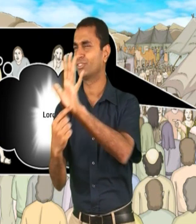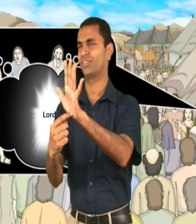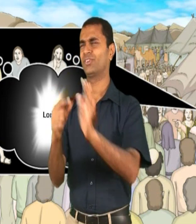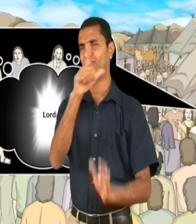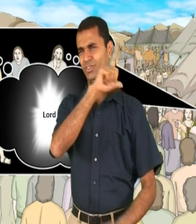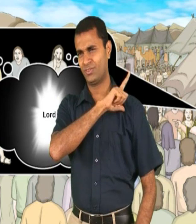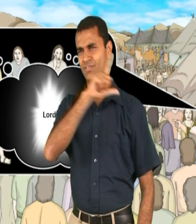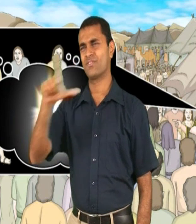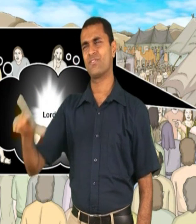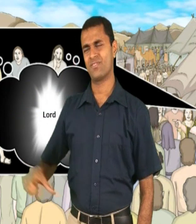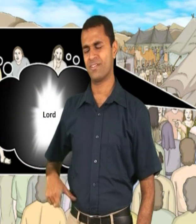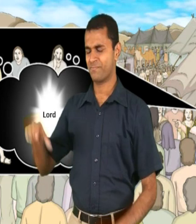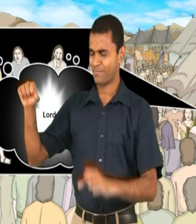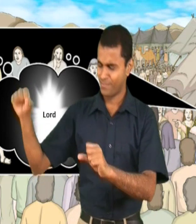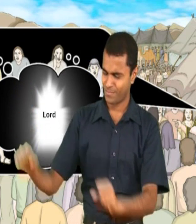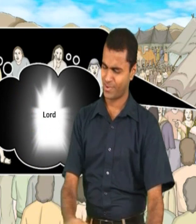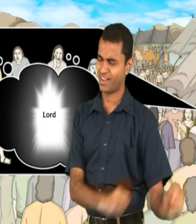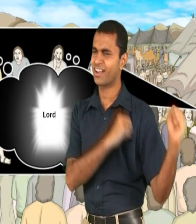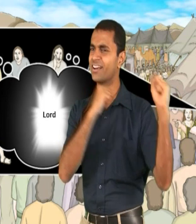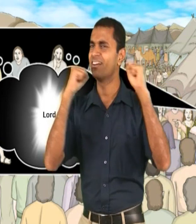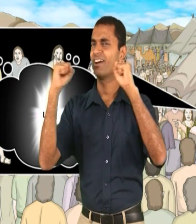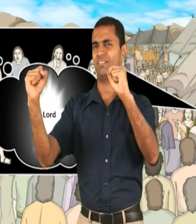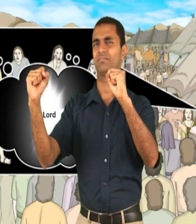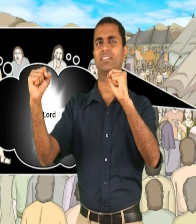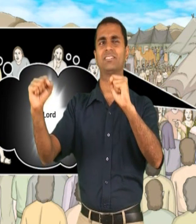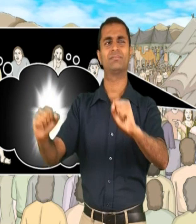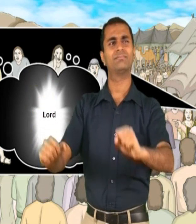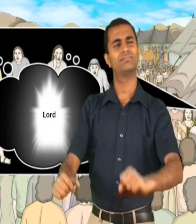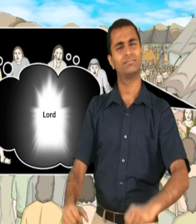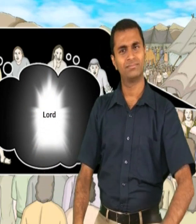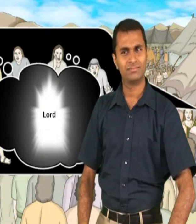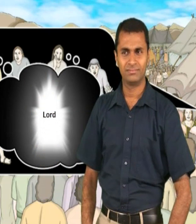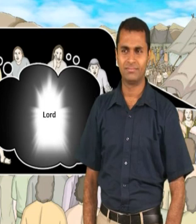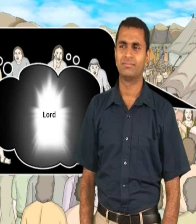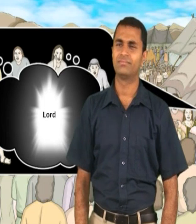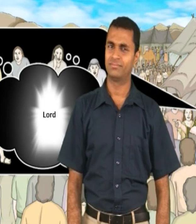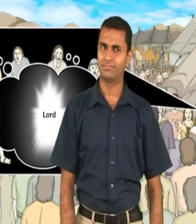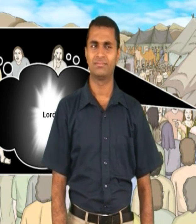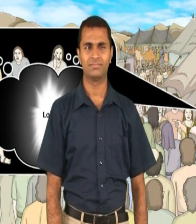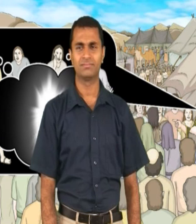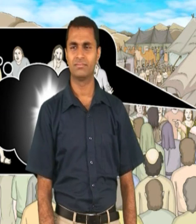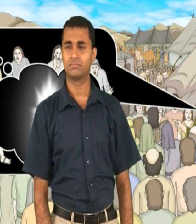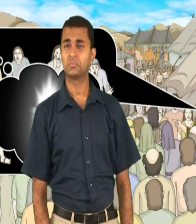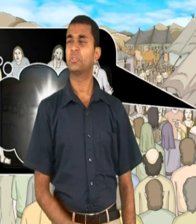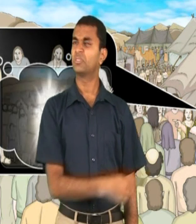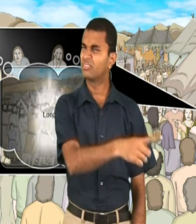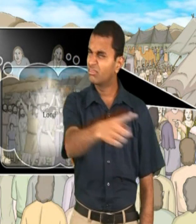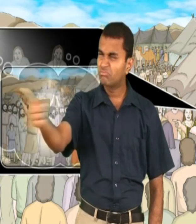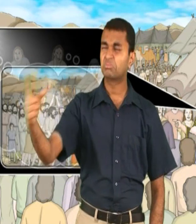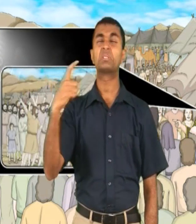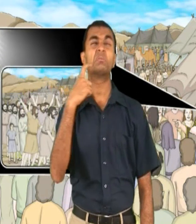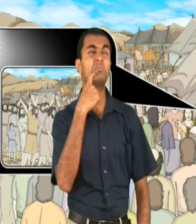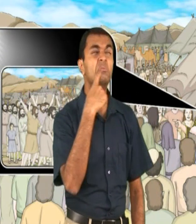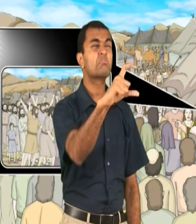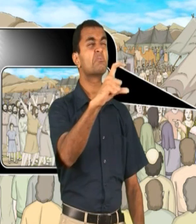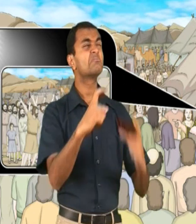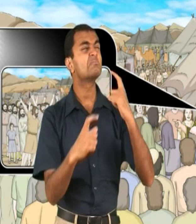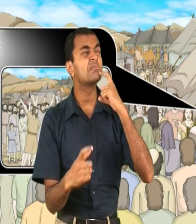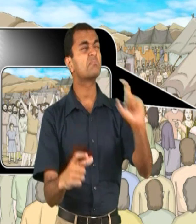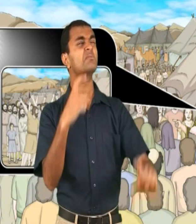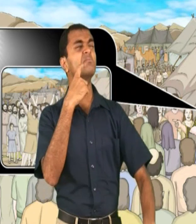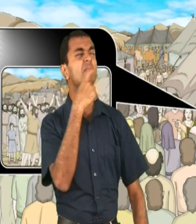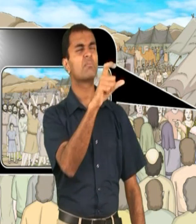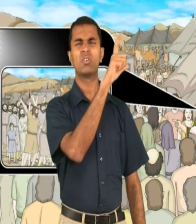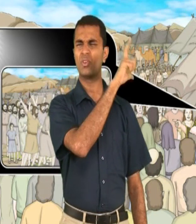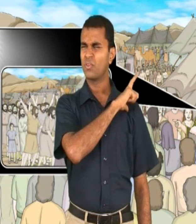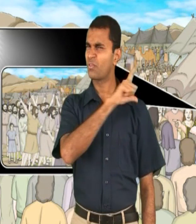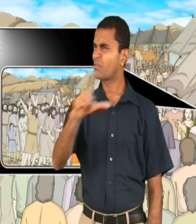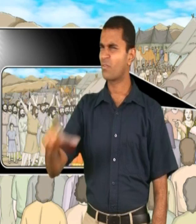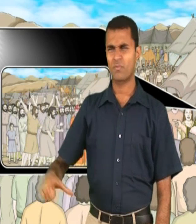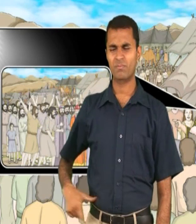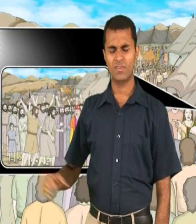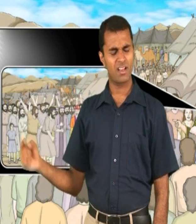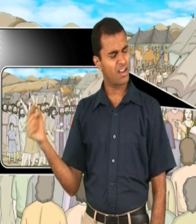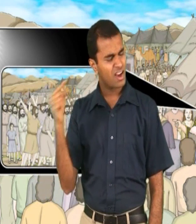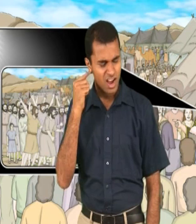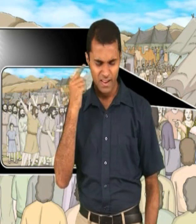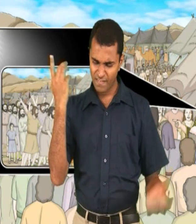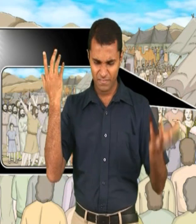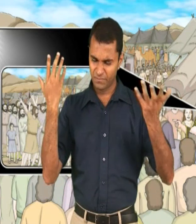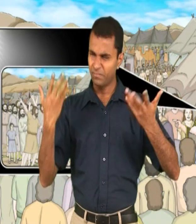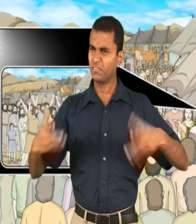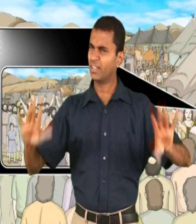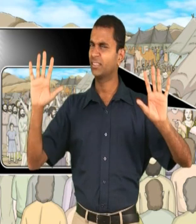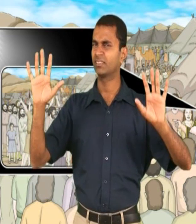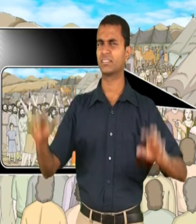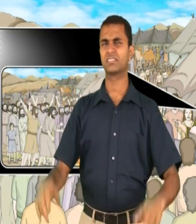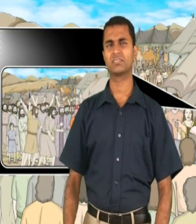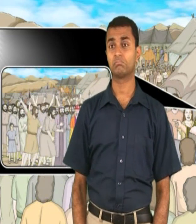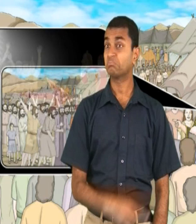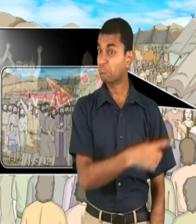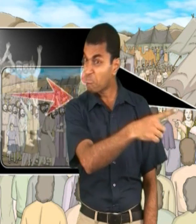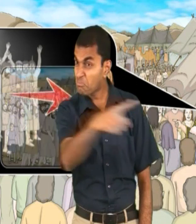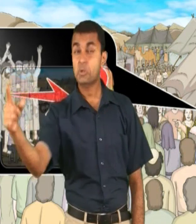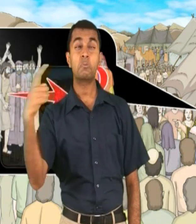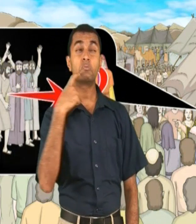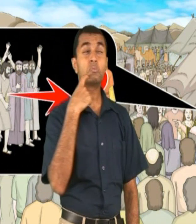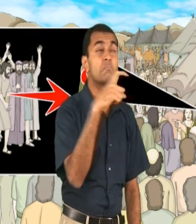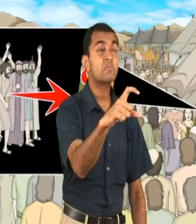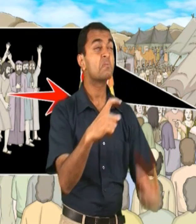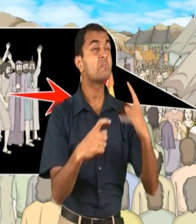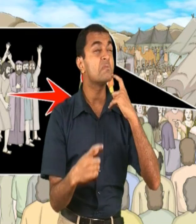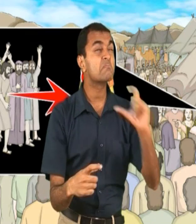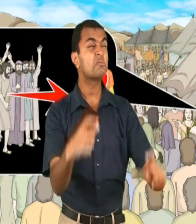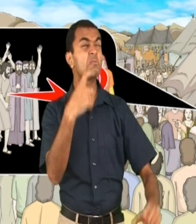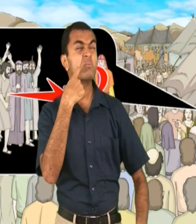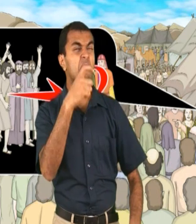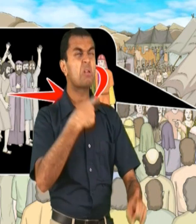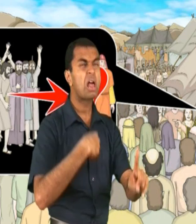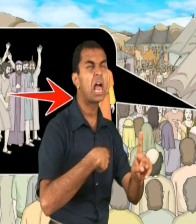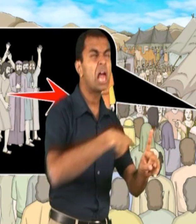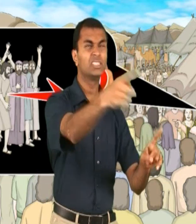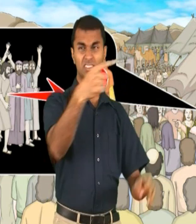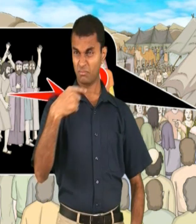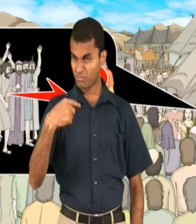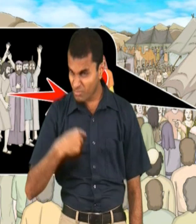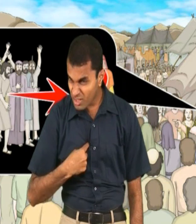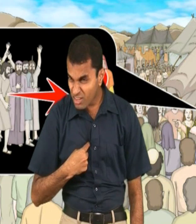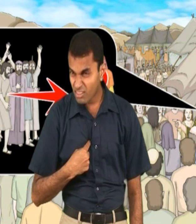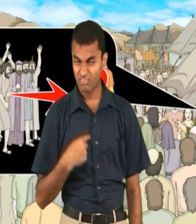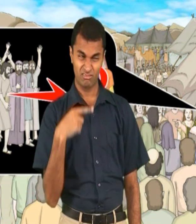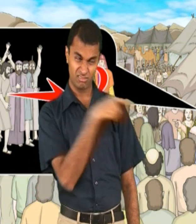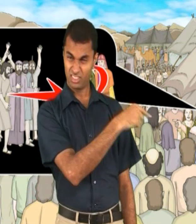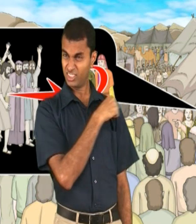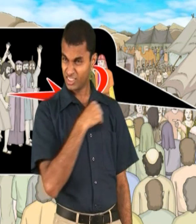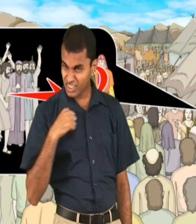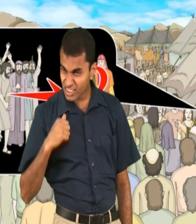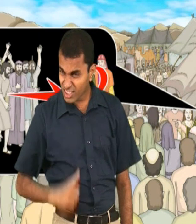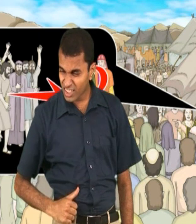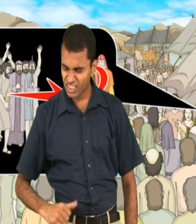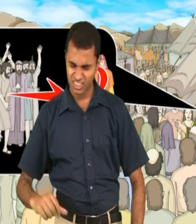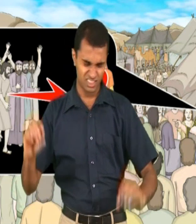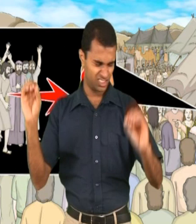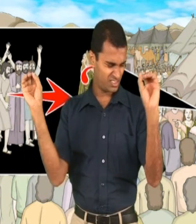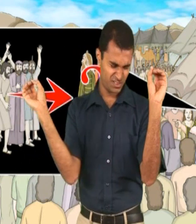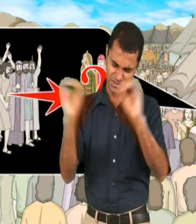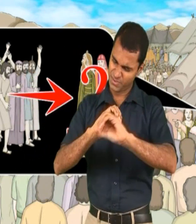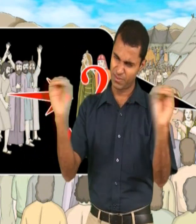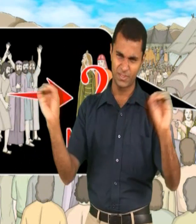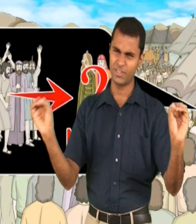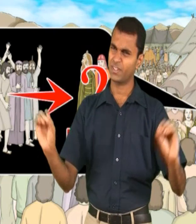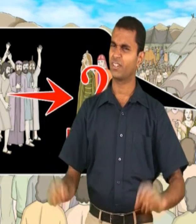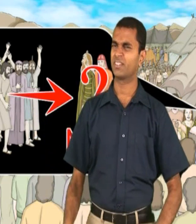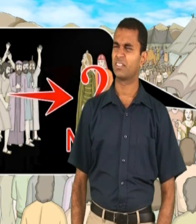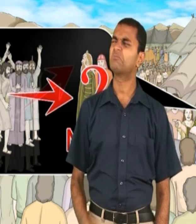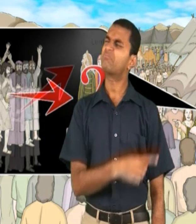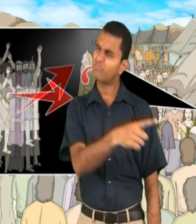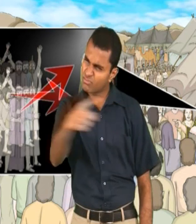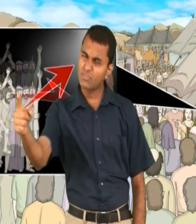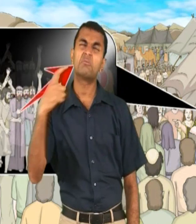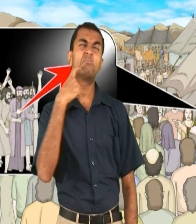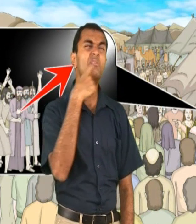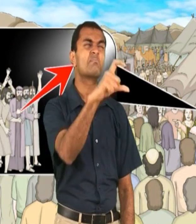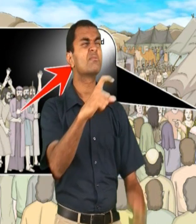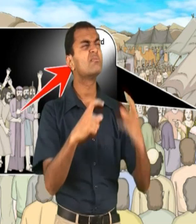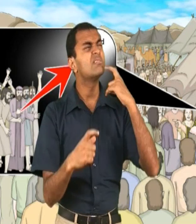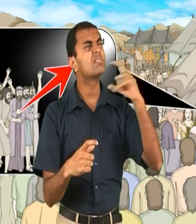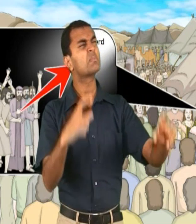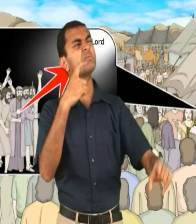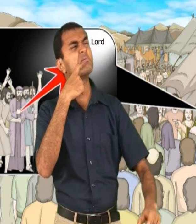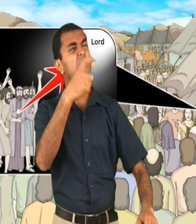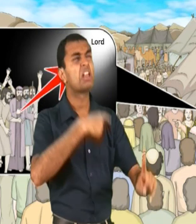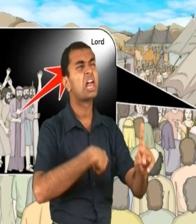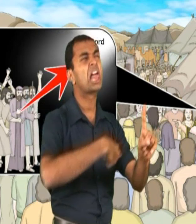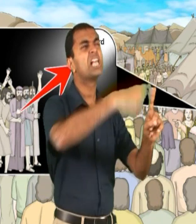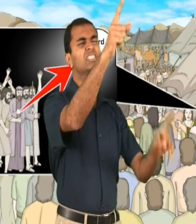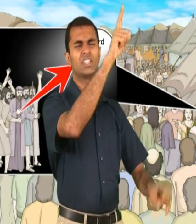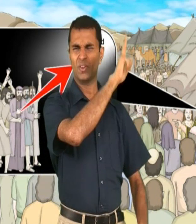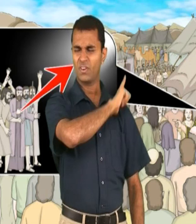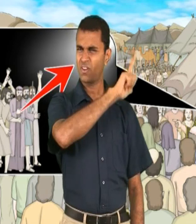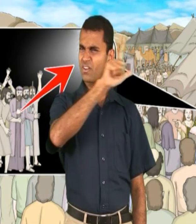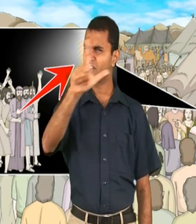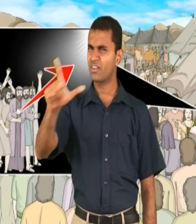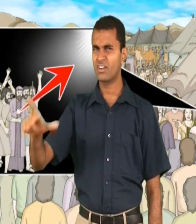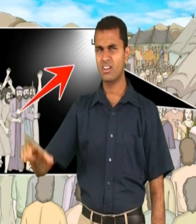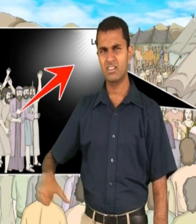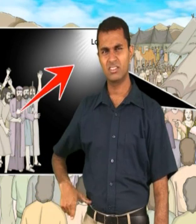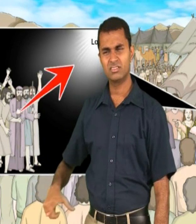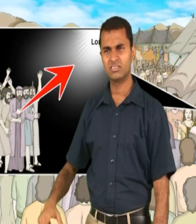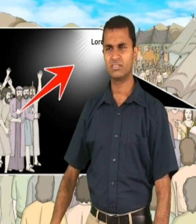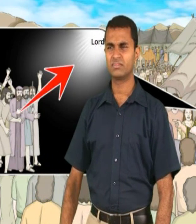Who are we? Your grumblings are not against us but against the LORD.”